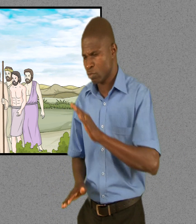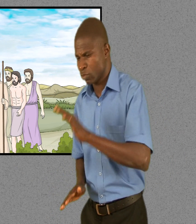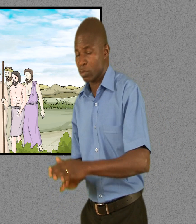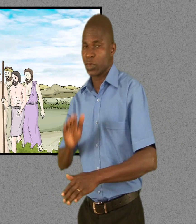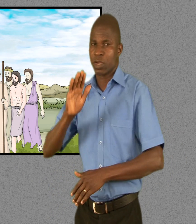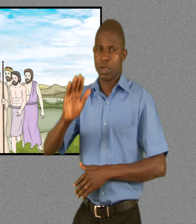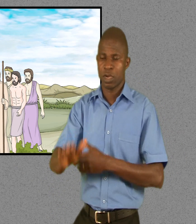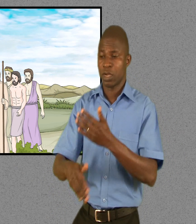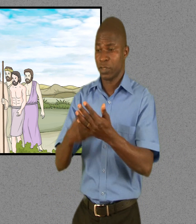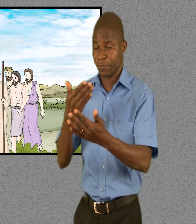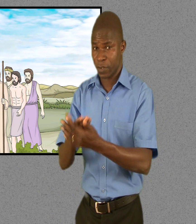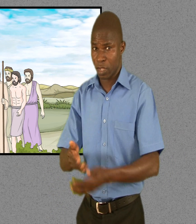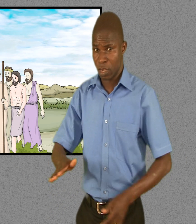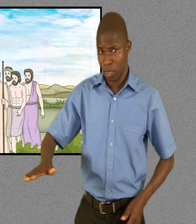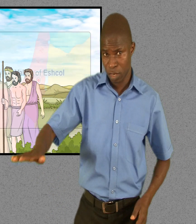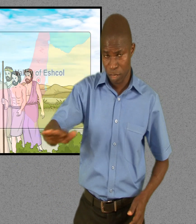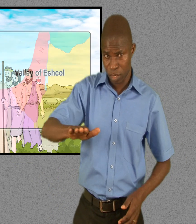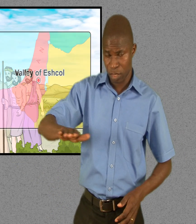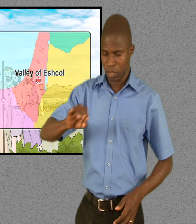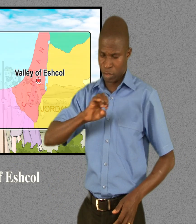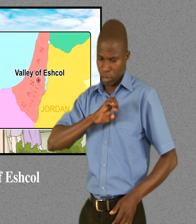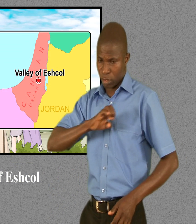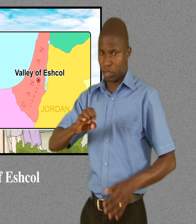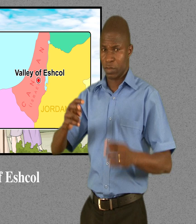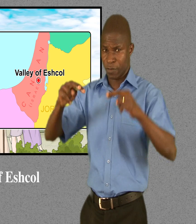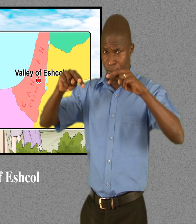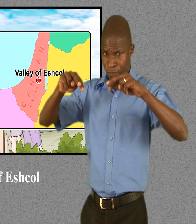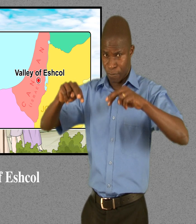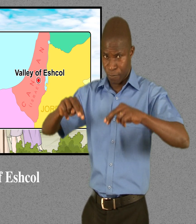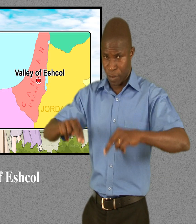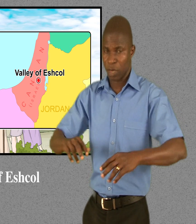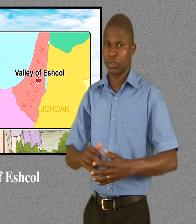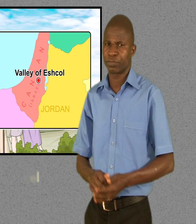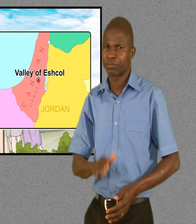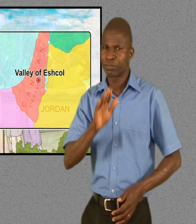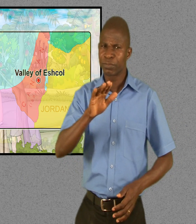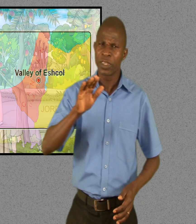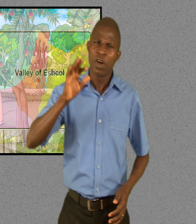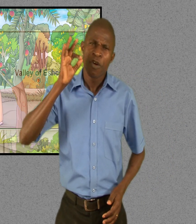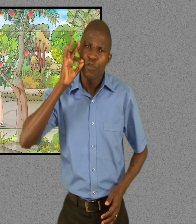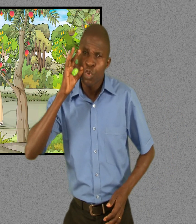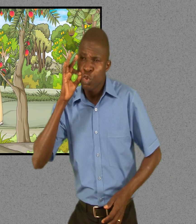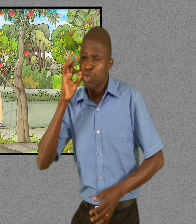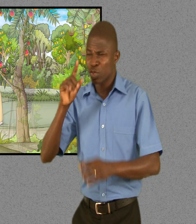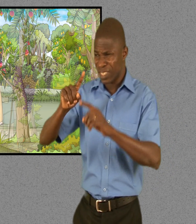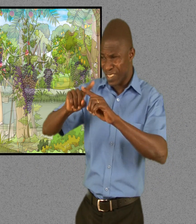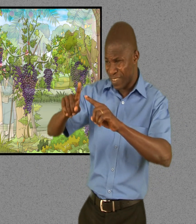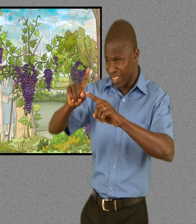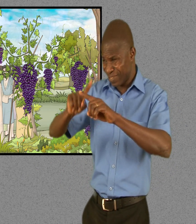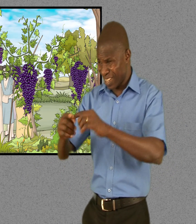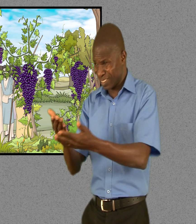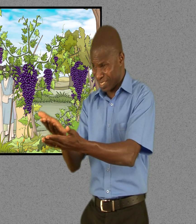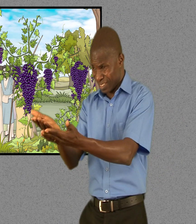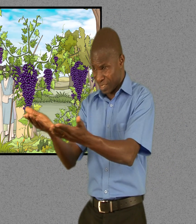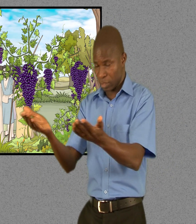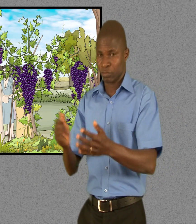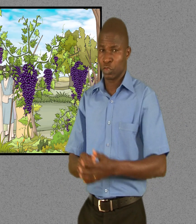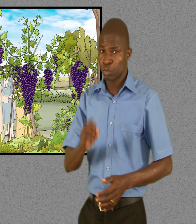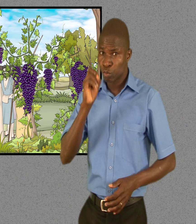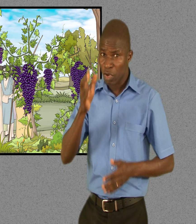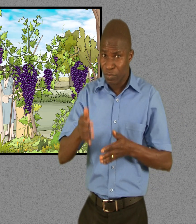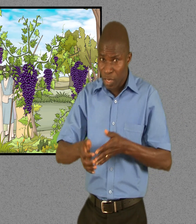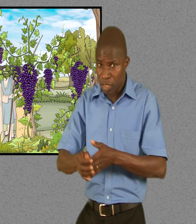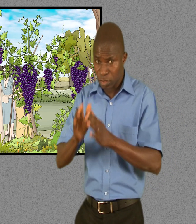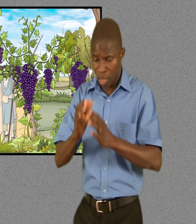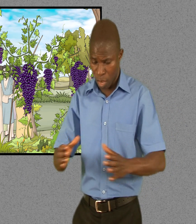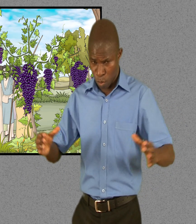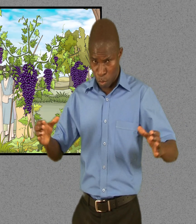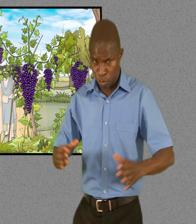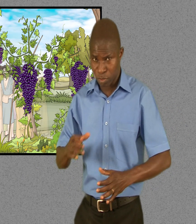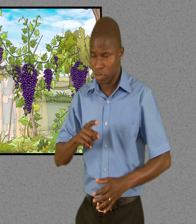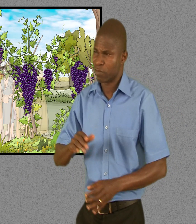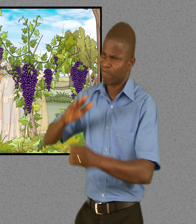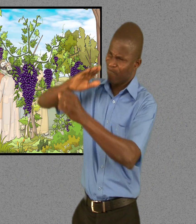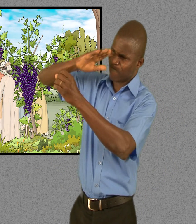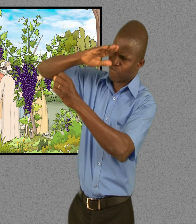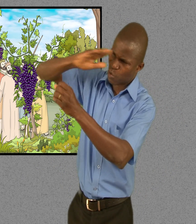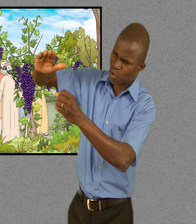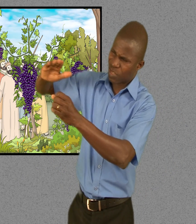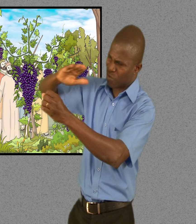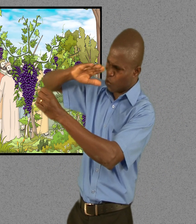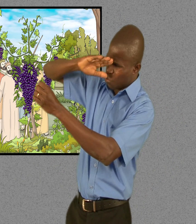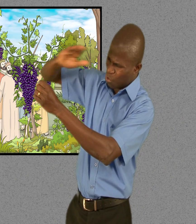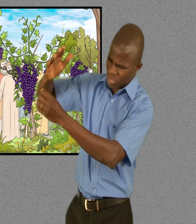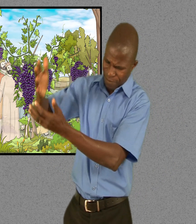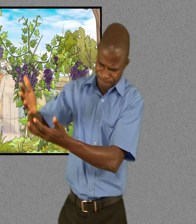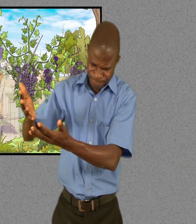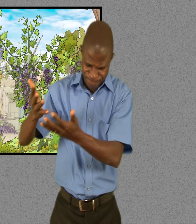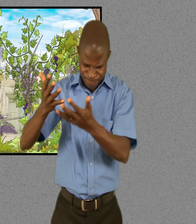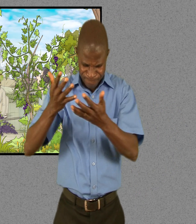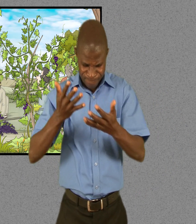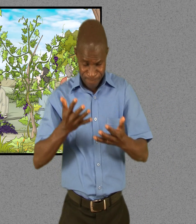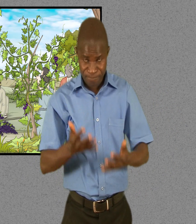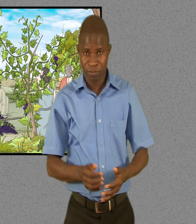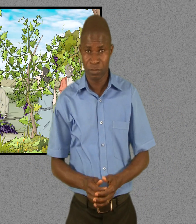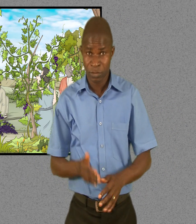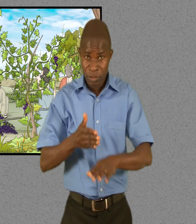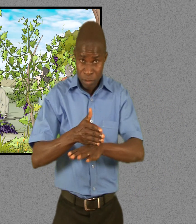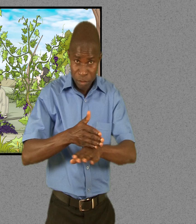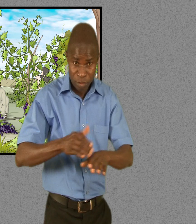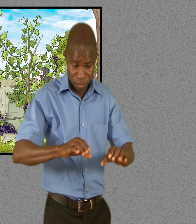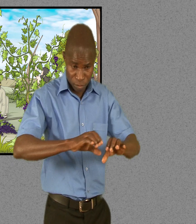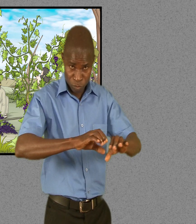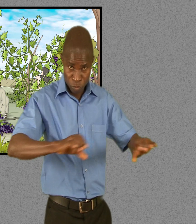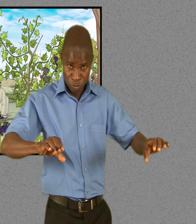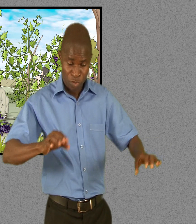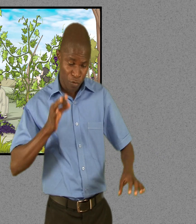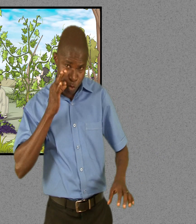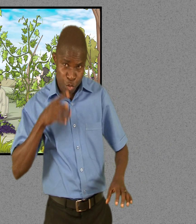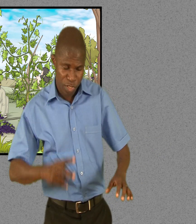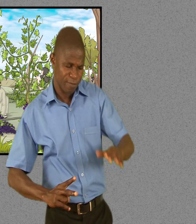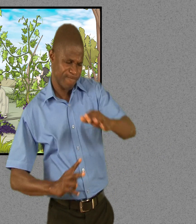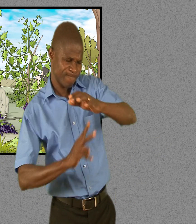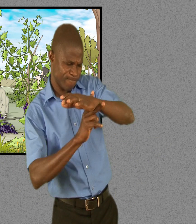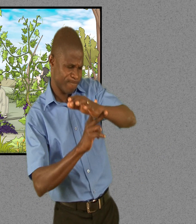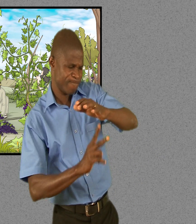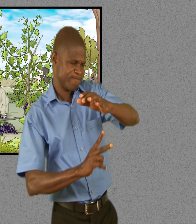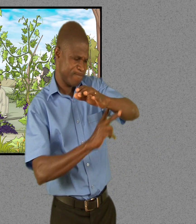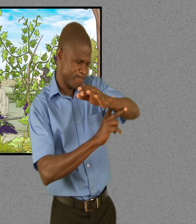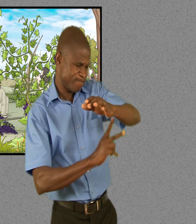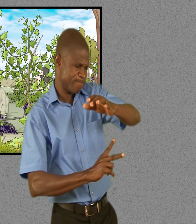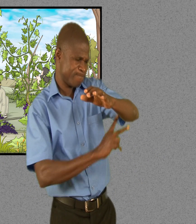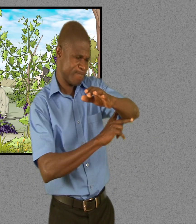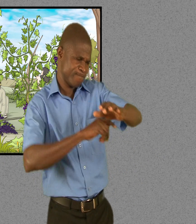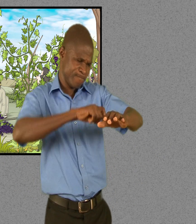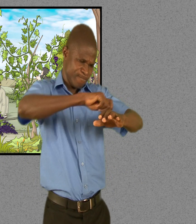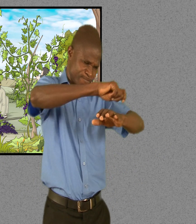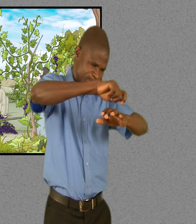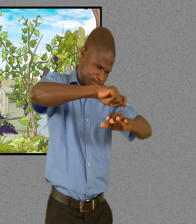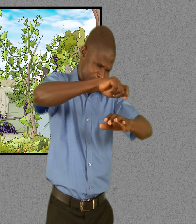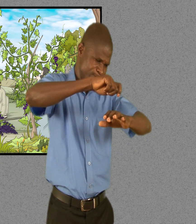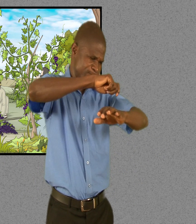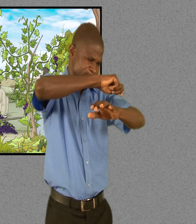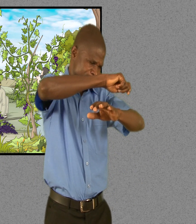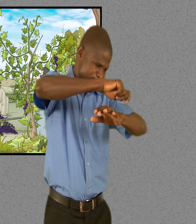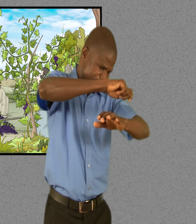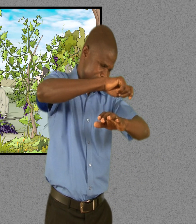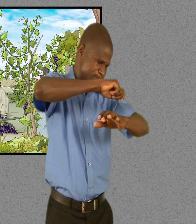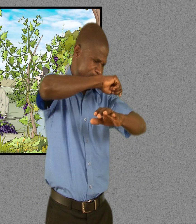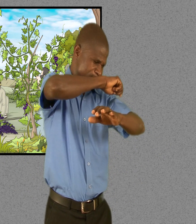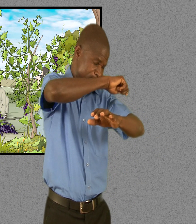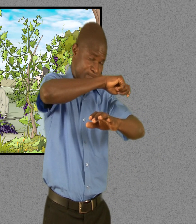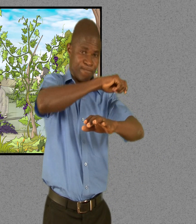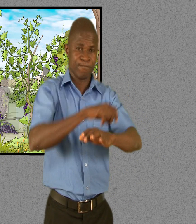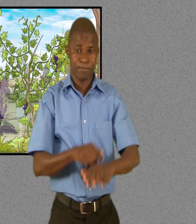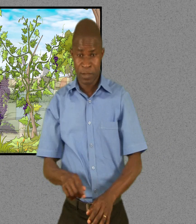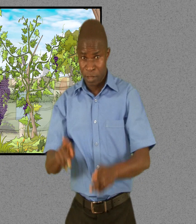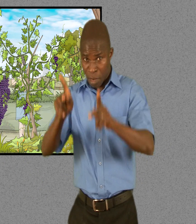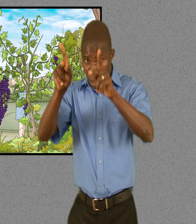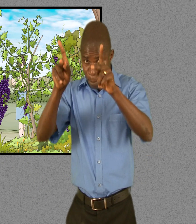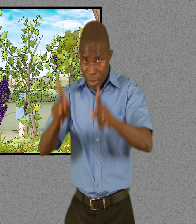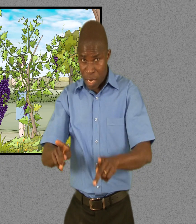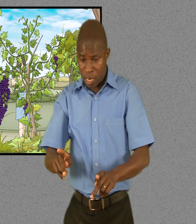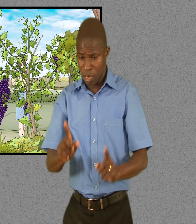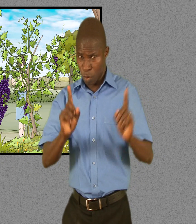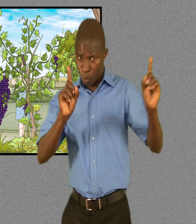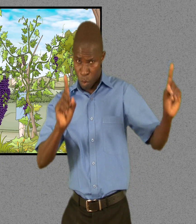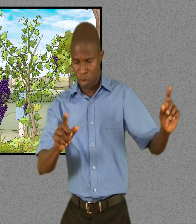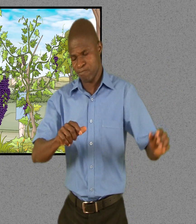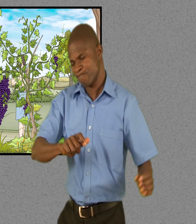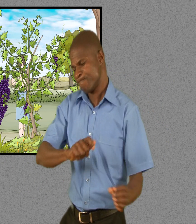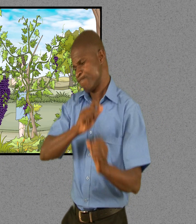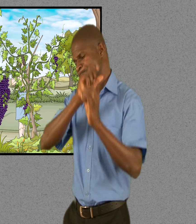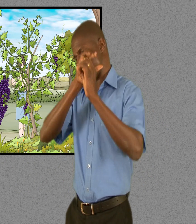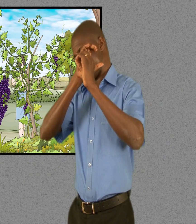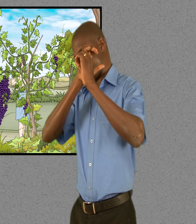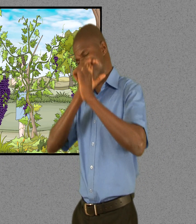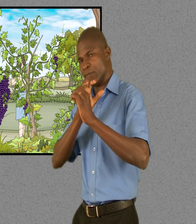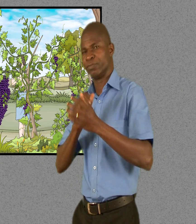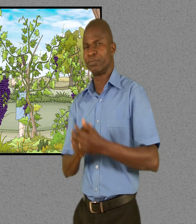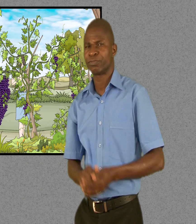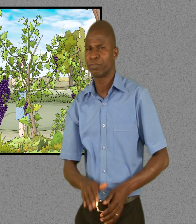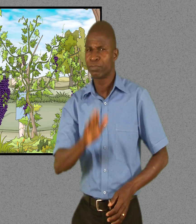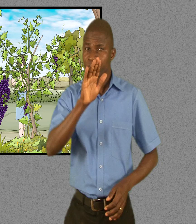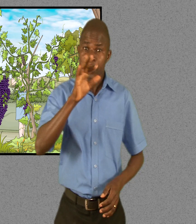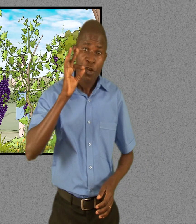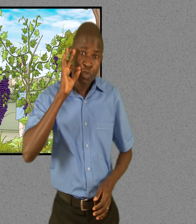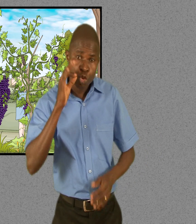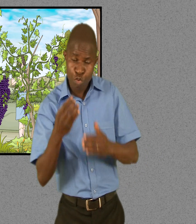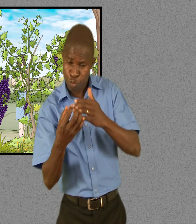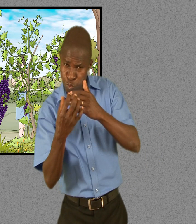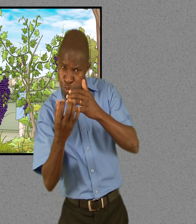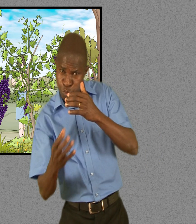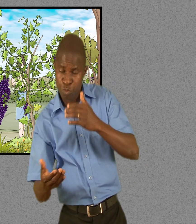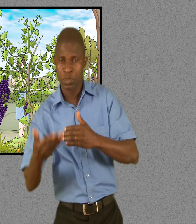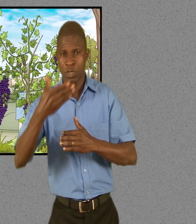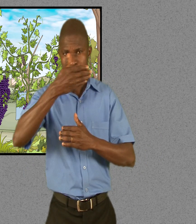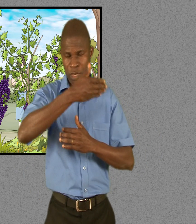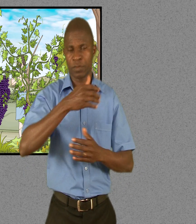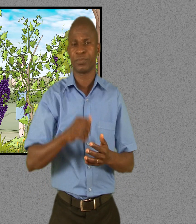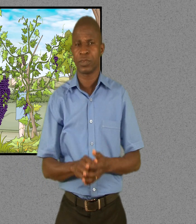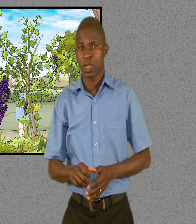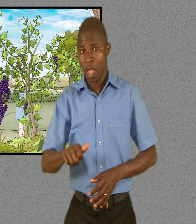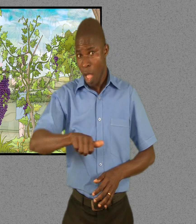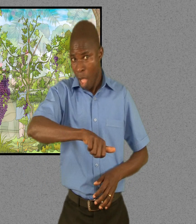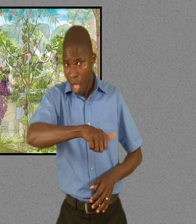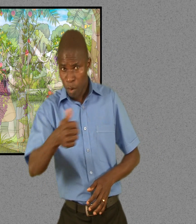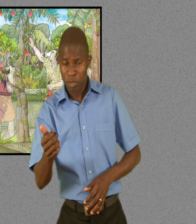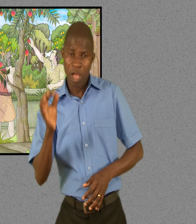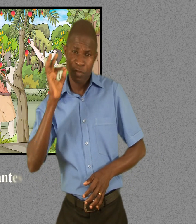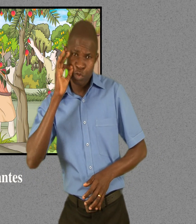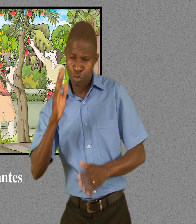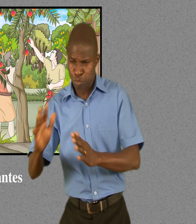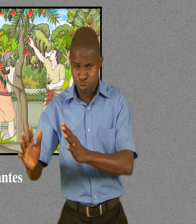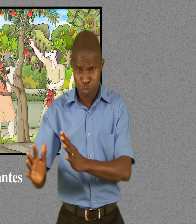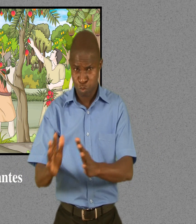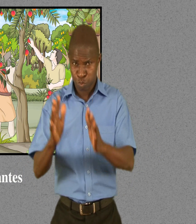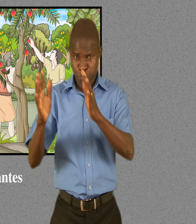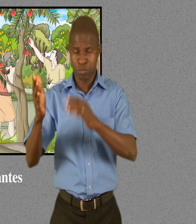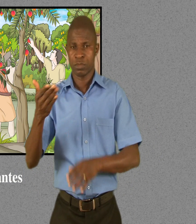When they came to the Valley of Eshcol, they cut down a branch with a single cluster of grapes, which they carried on a pole between two men.